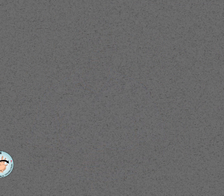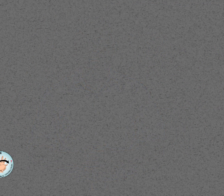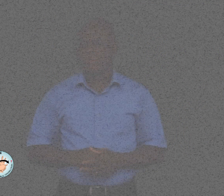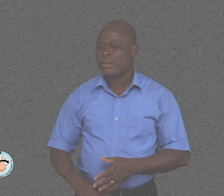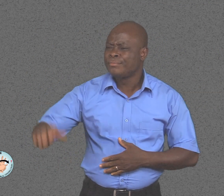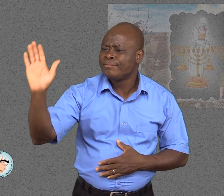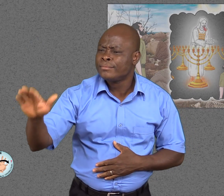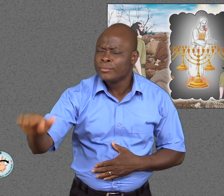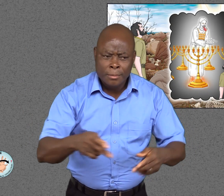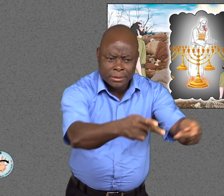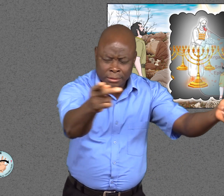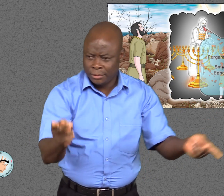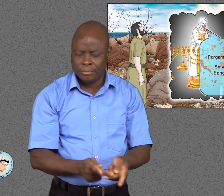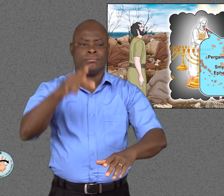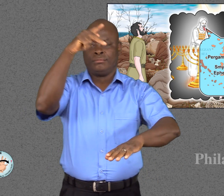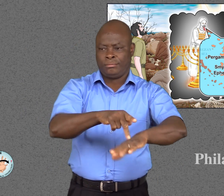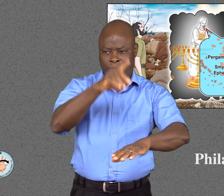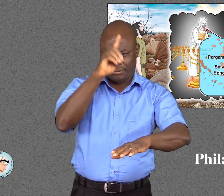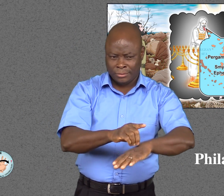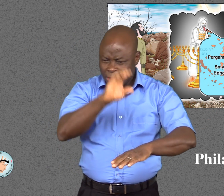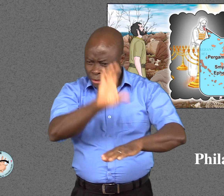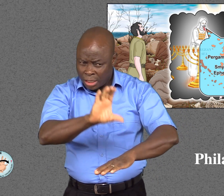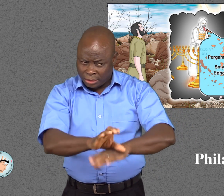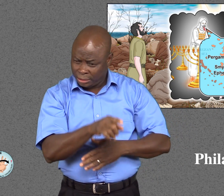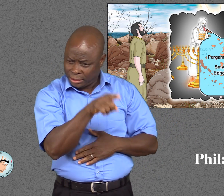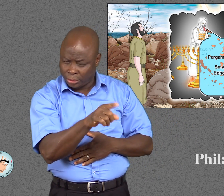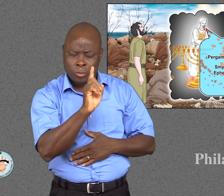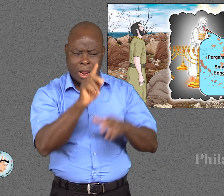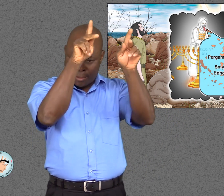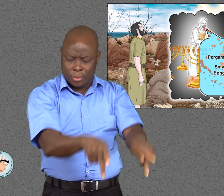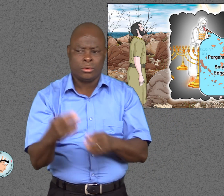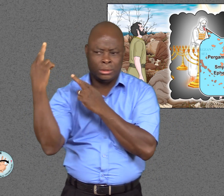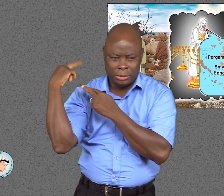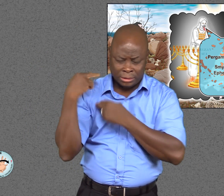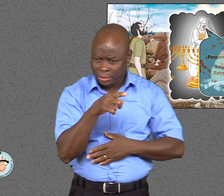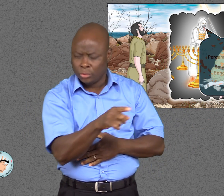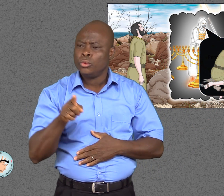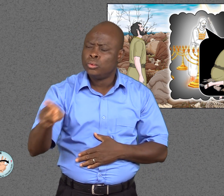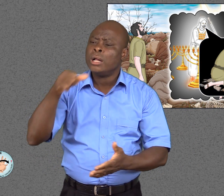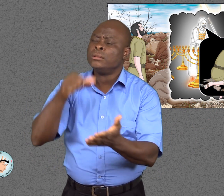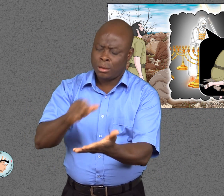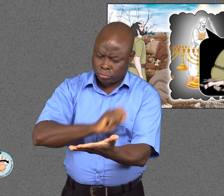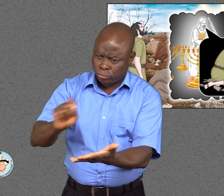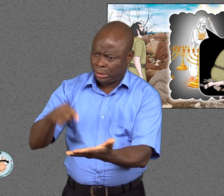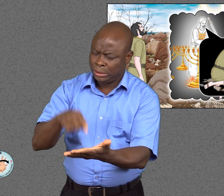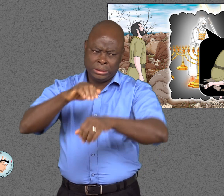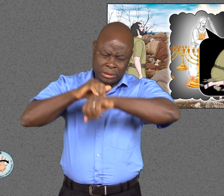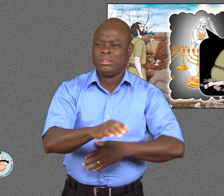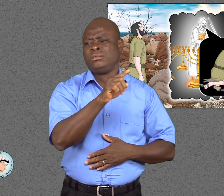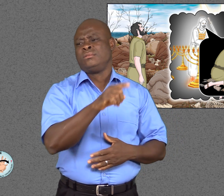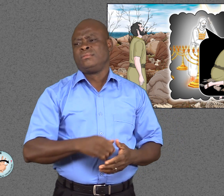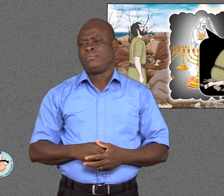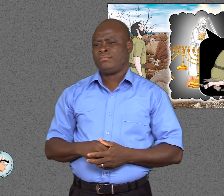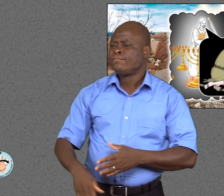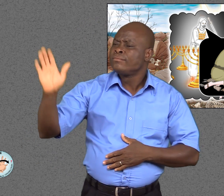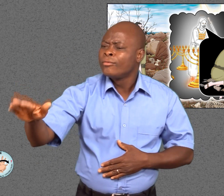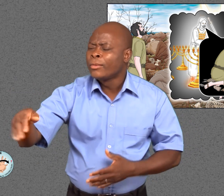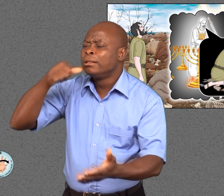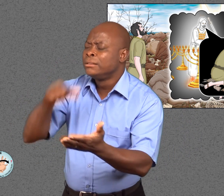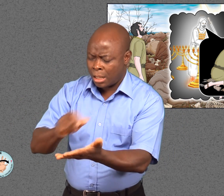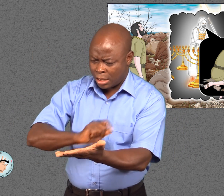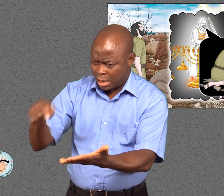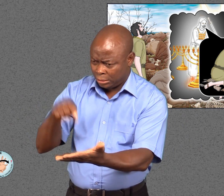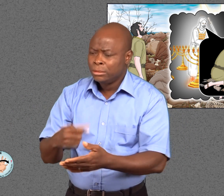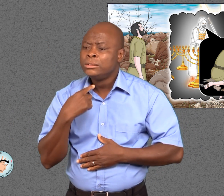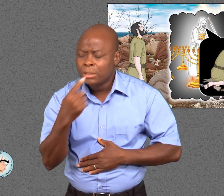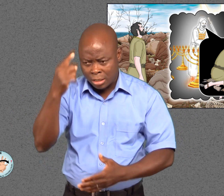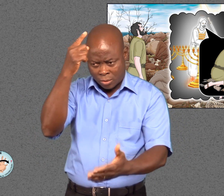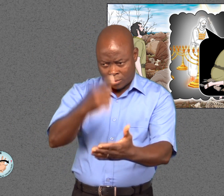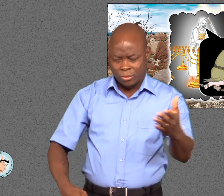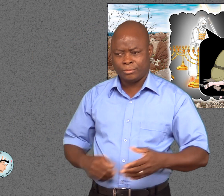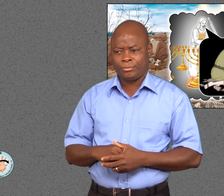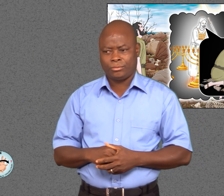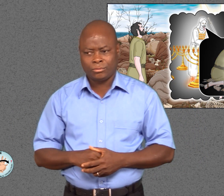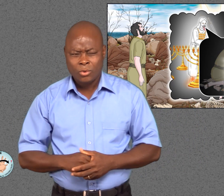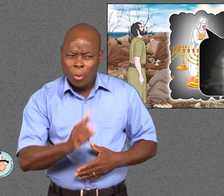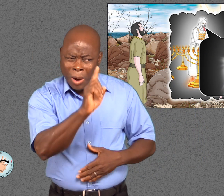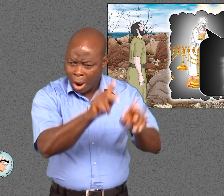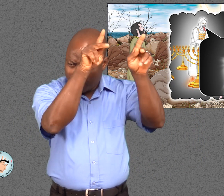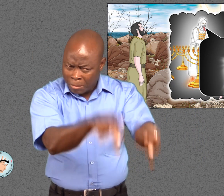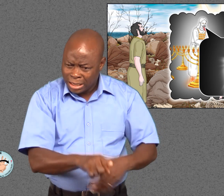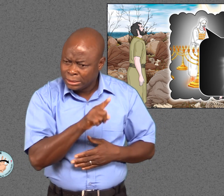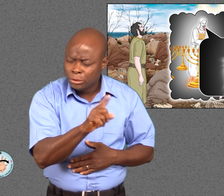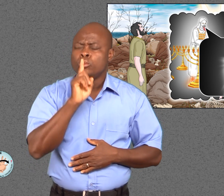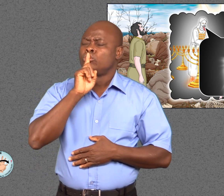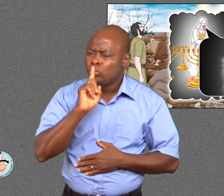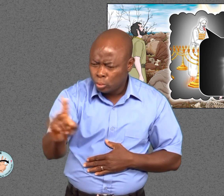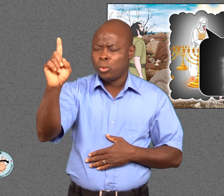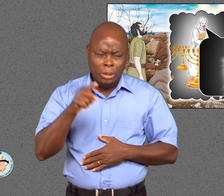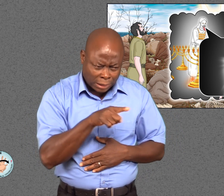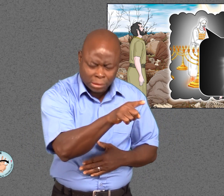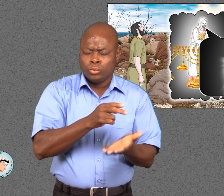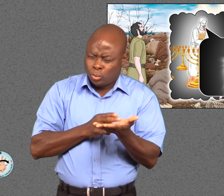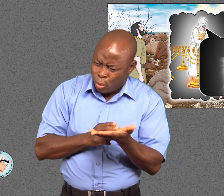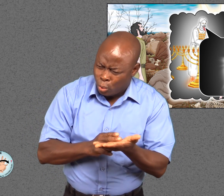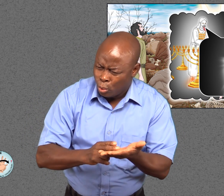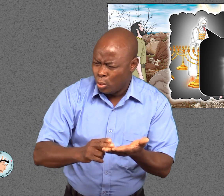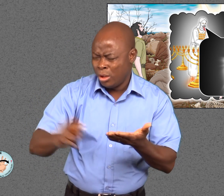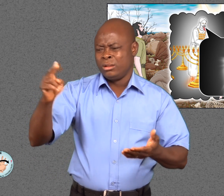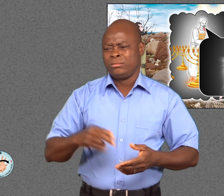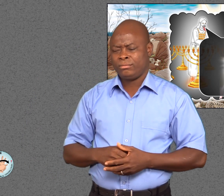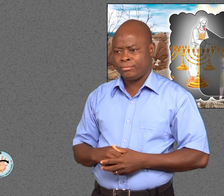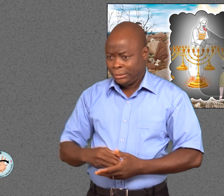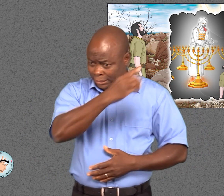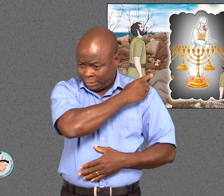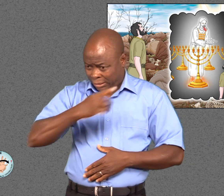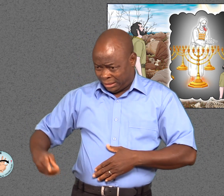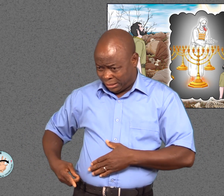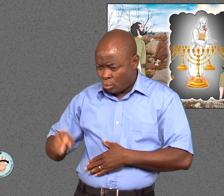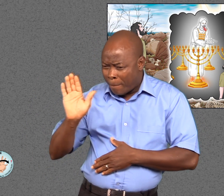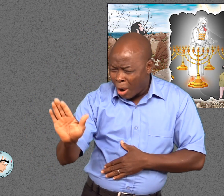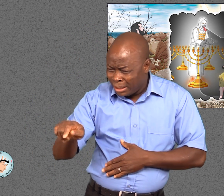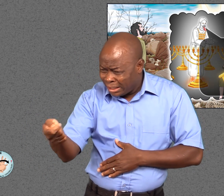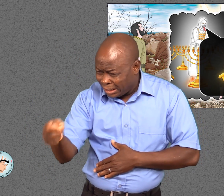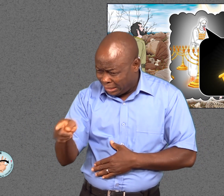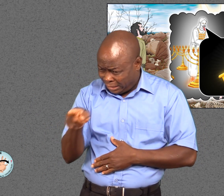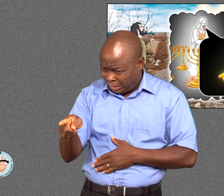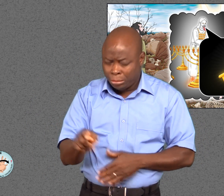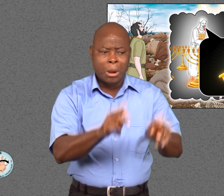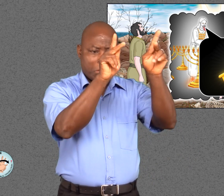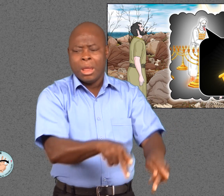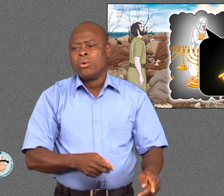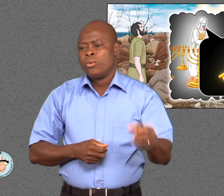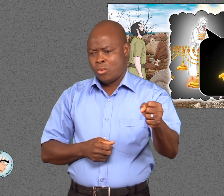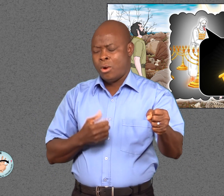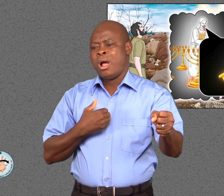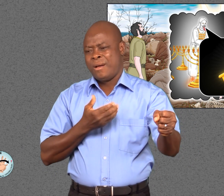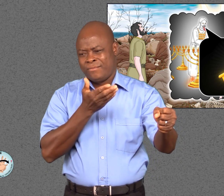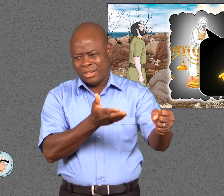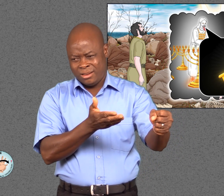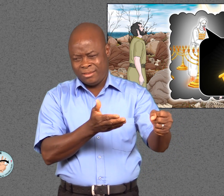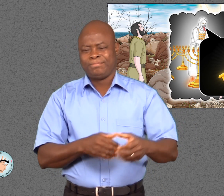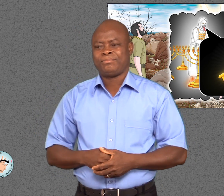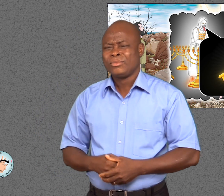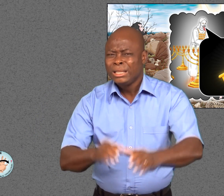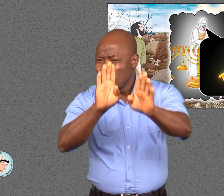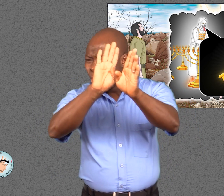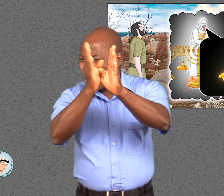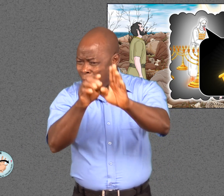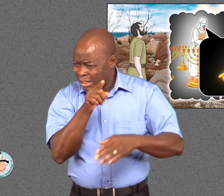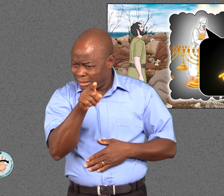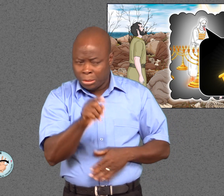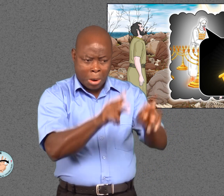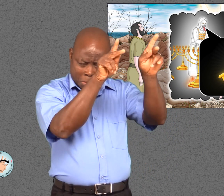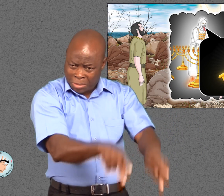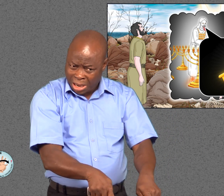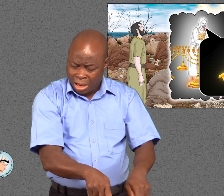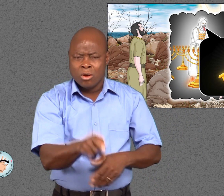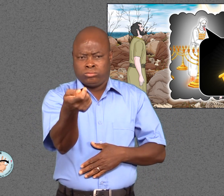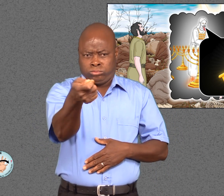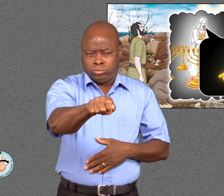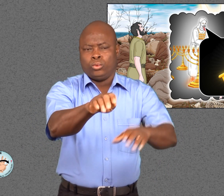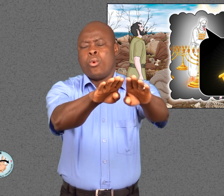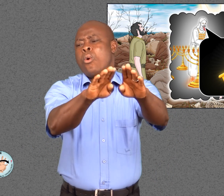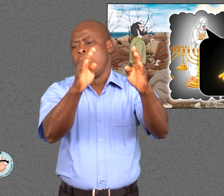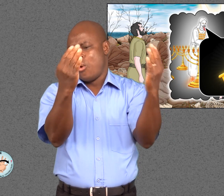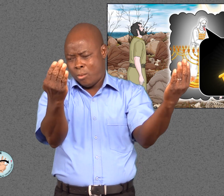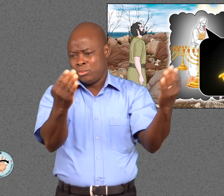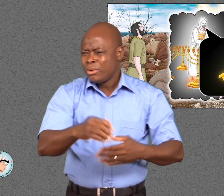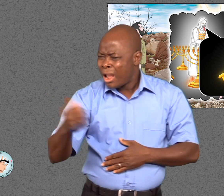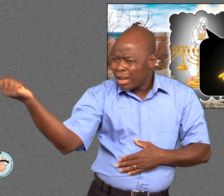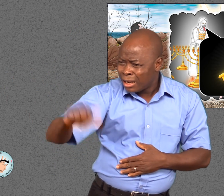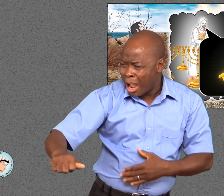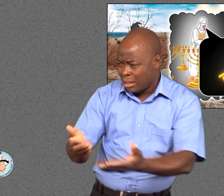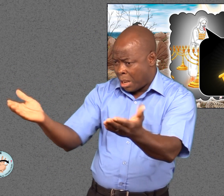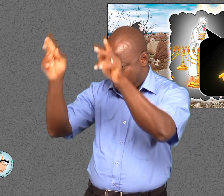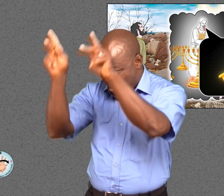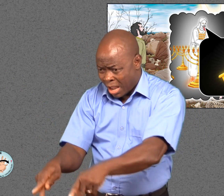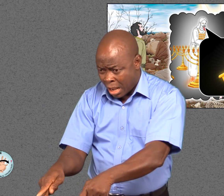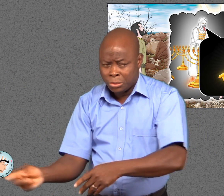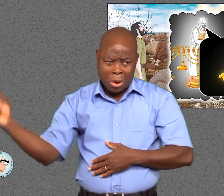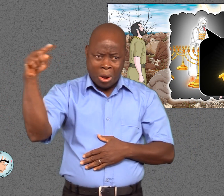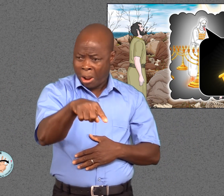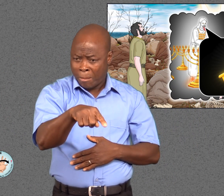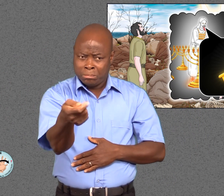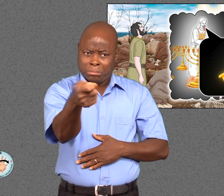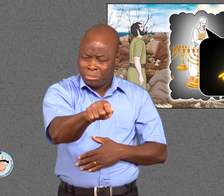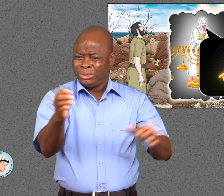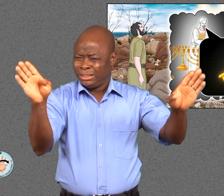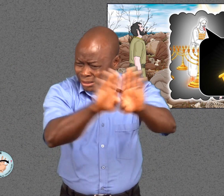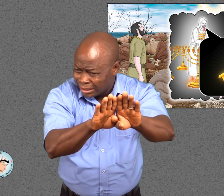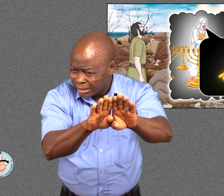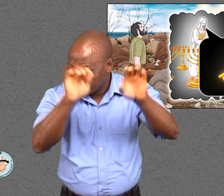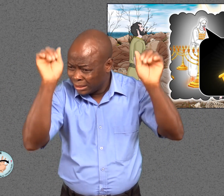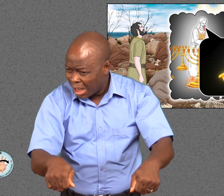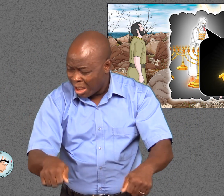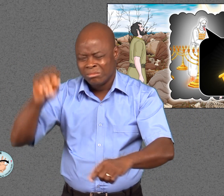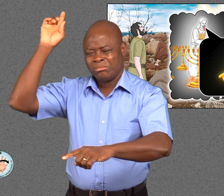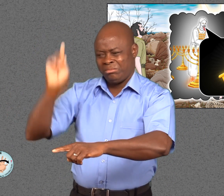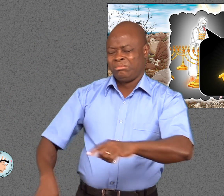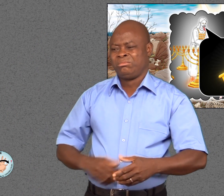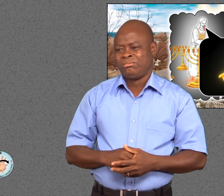To the angel of the church in Philadelphia write: These are the words of the One who is holy and true, who holds the key of David.